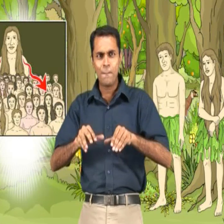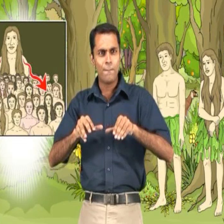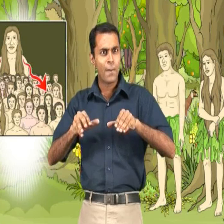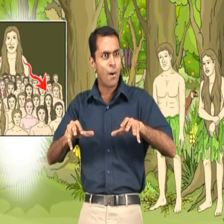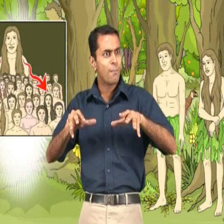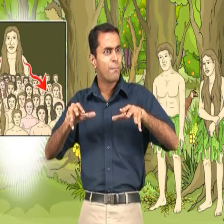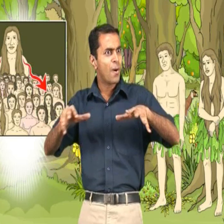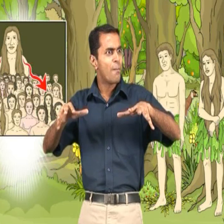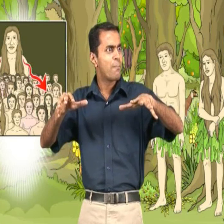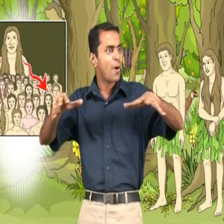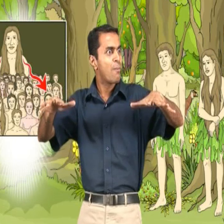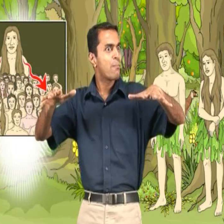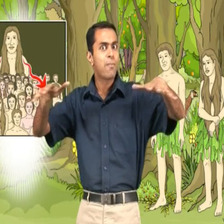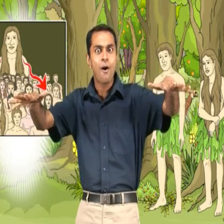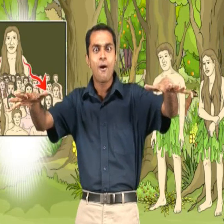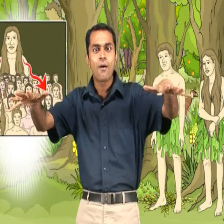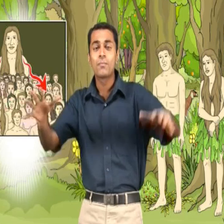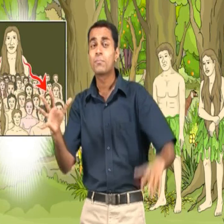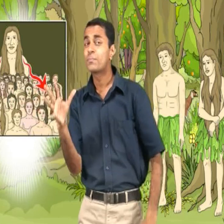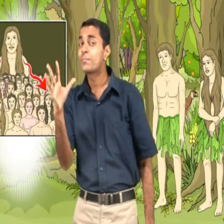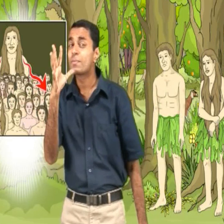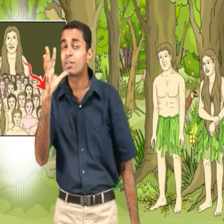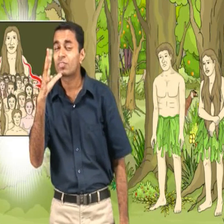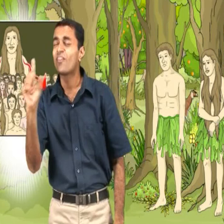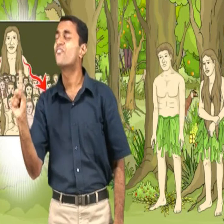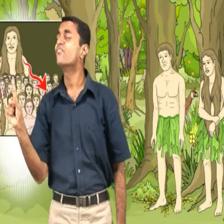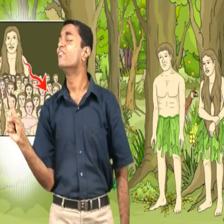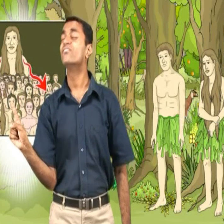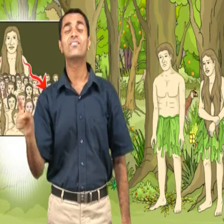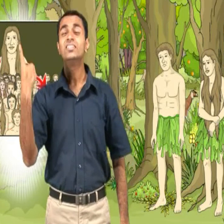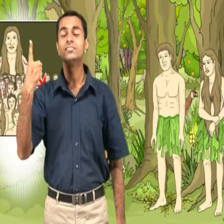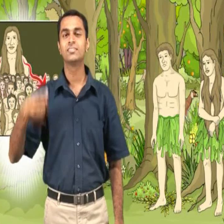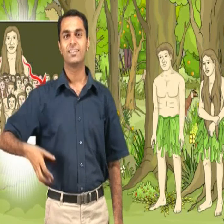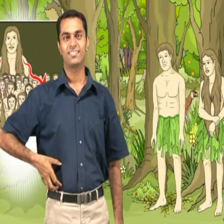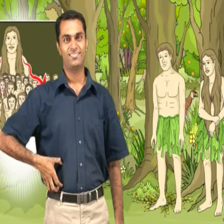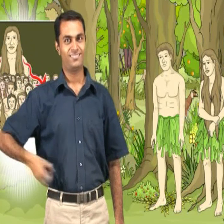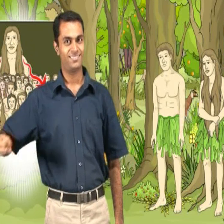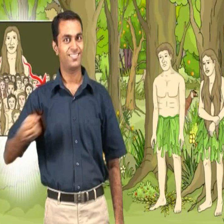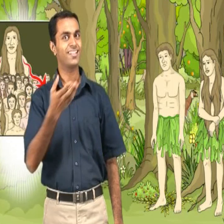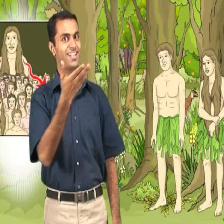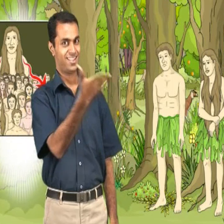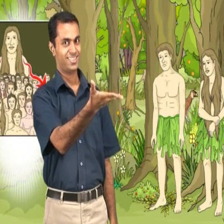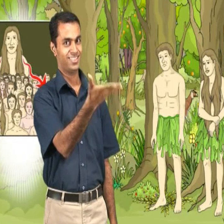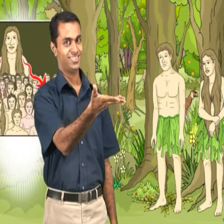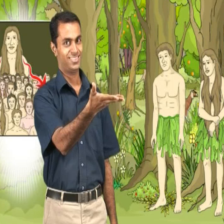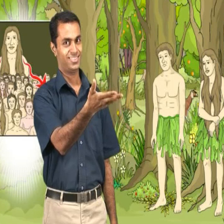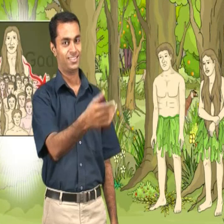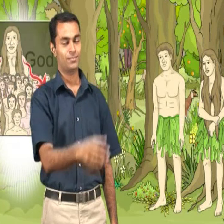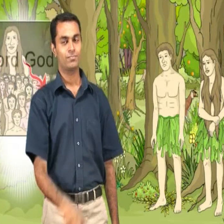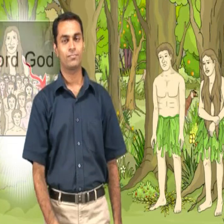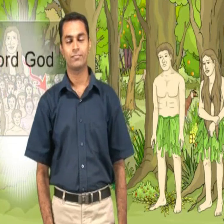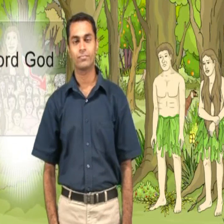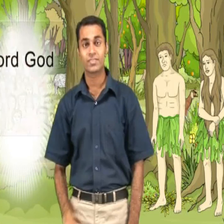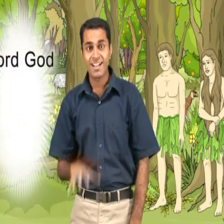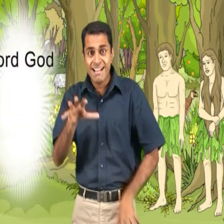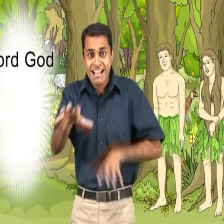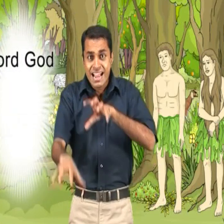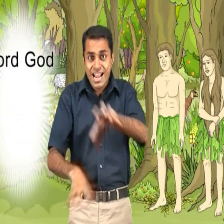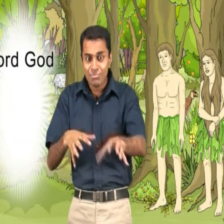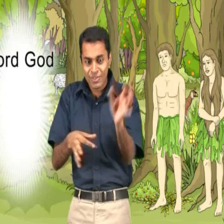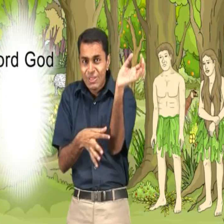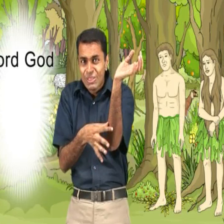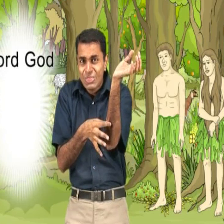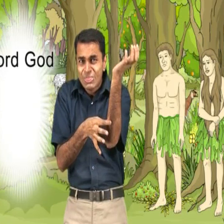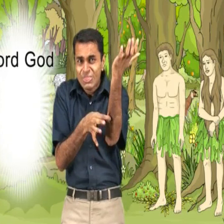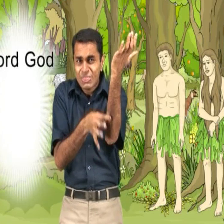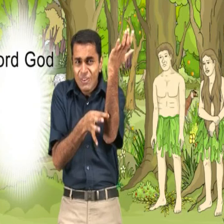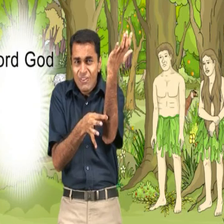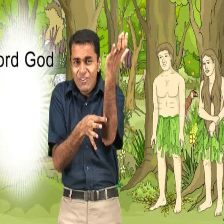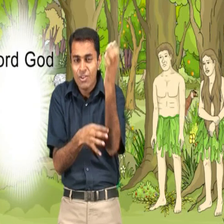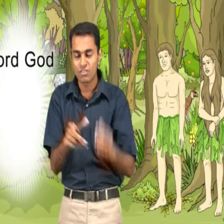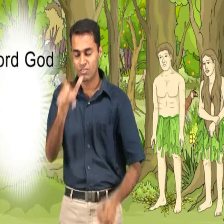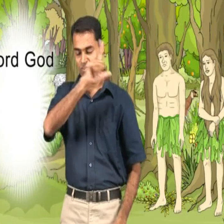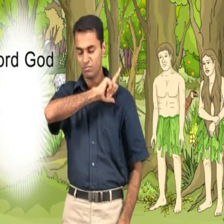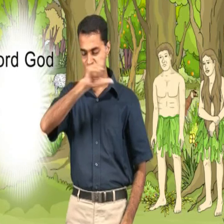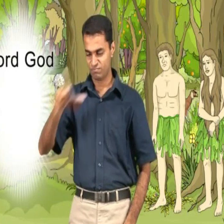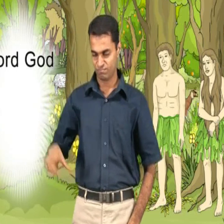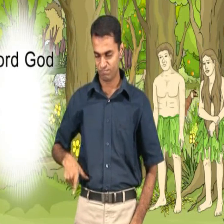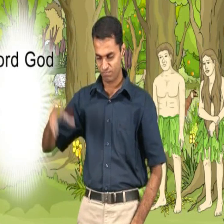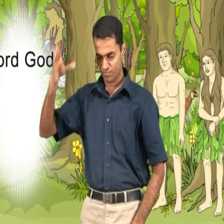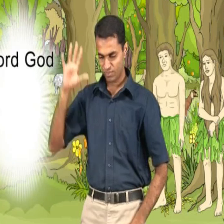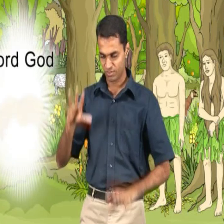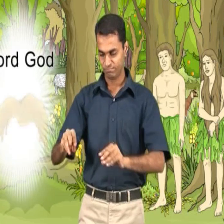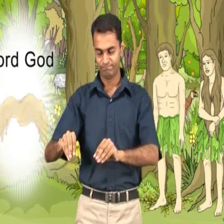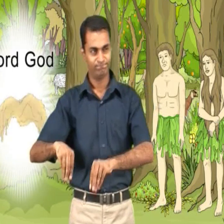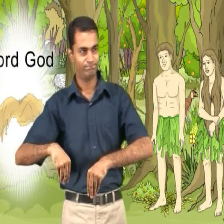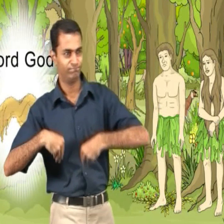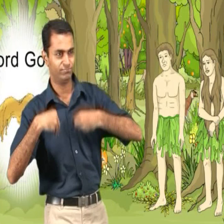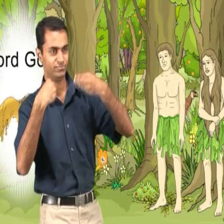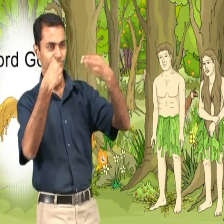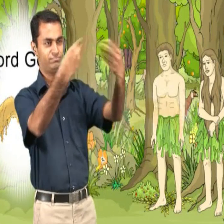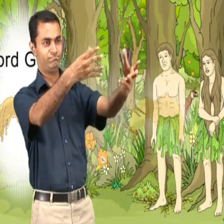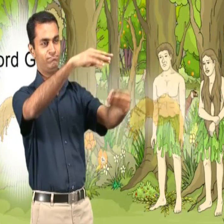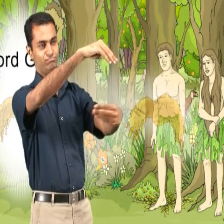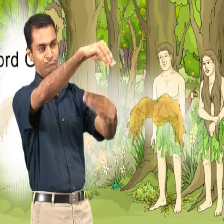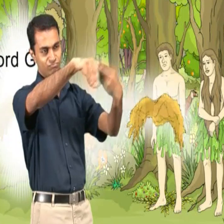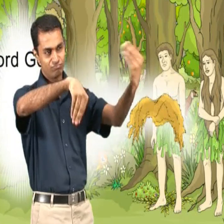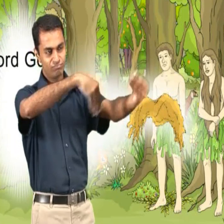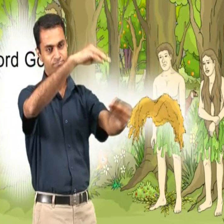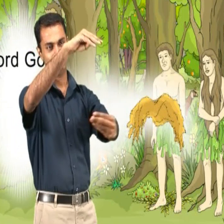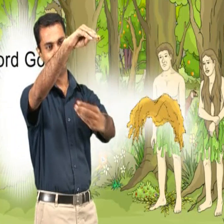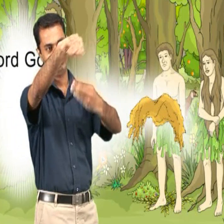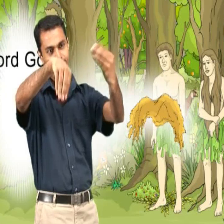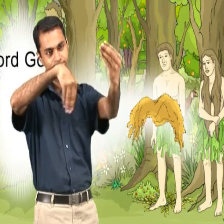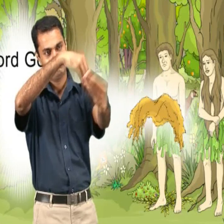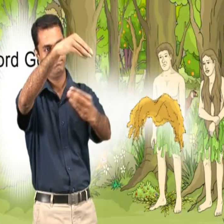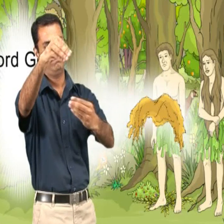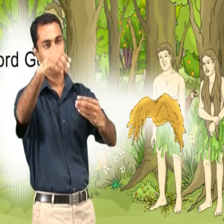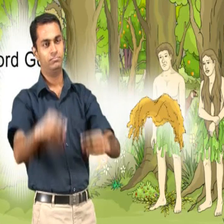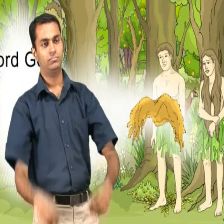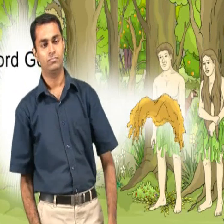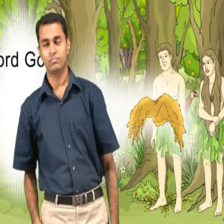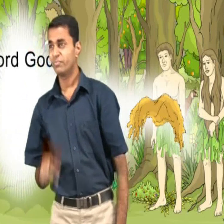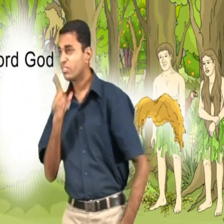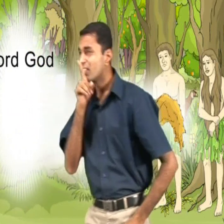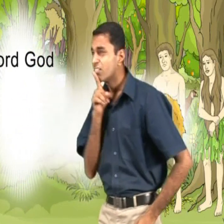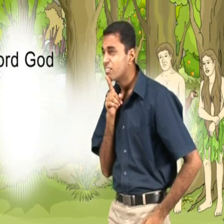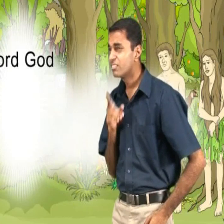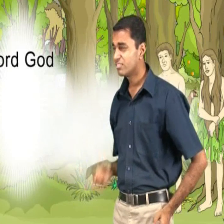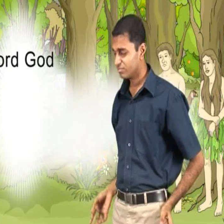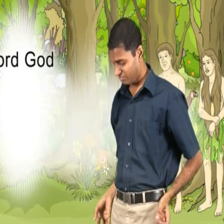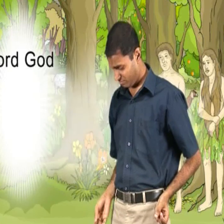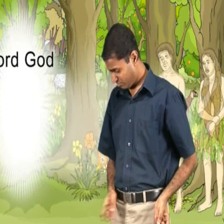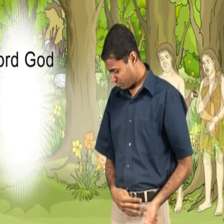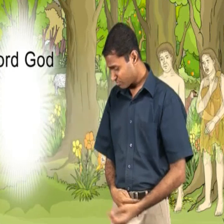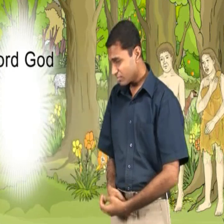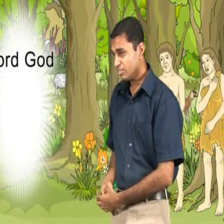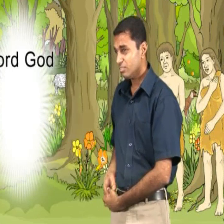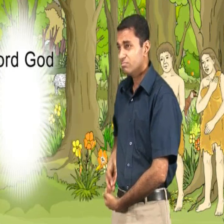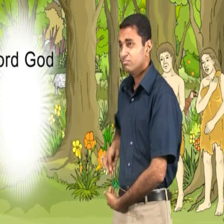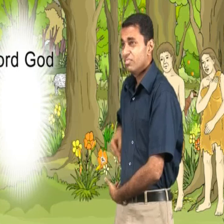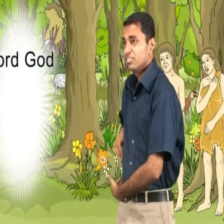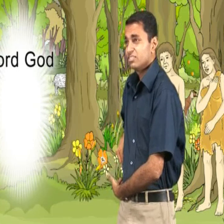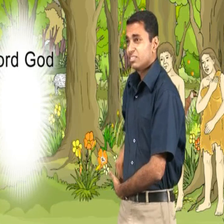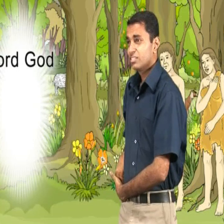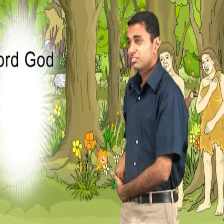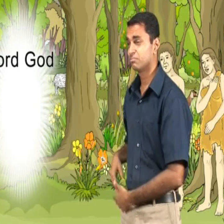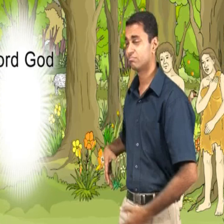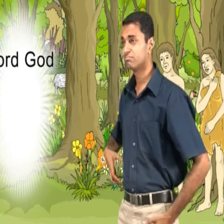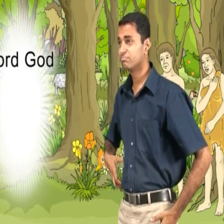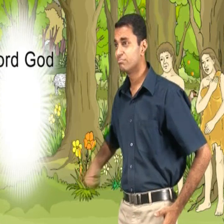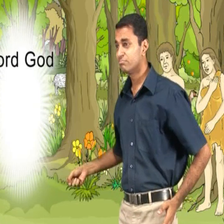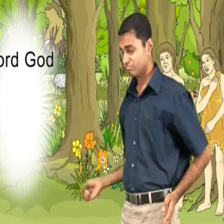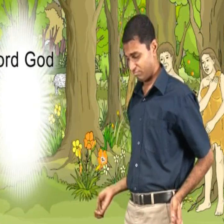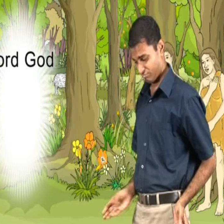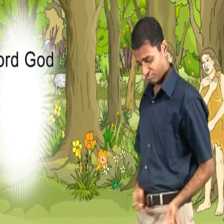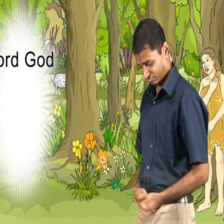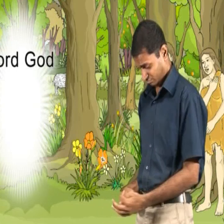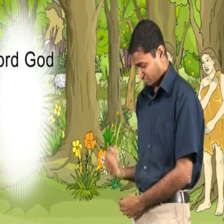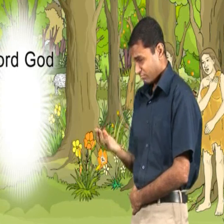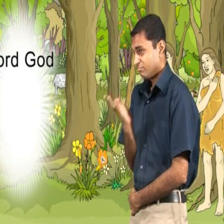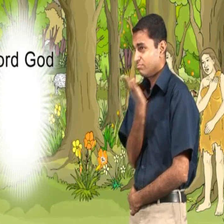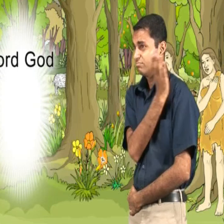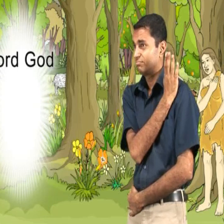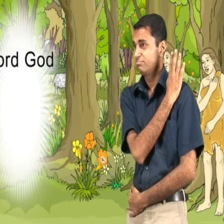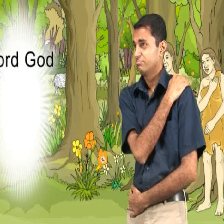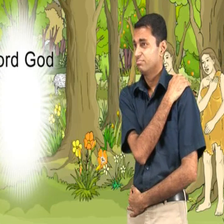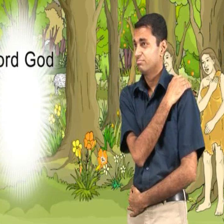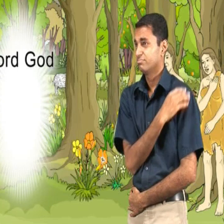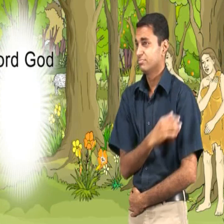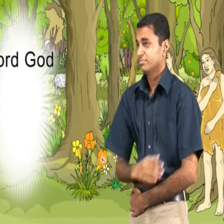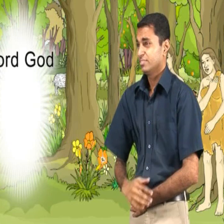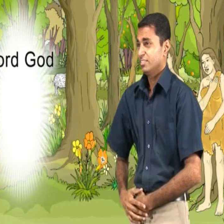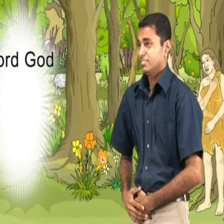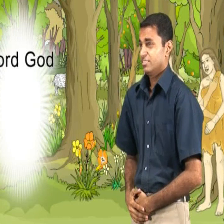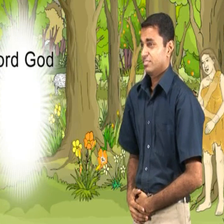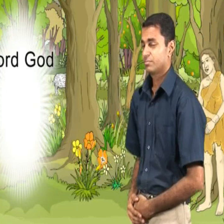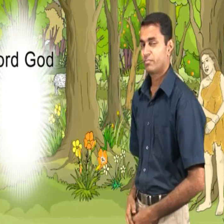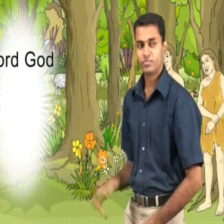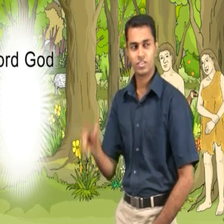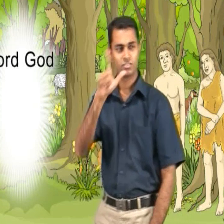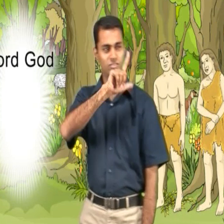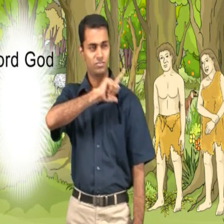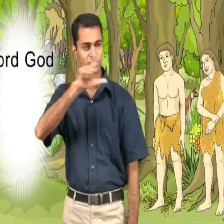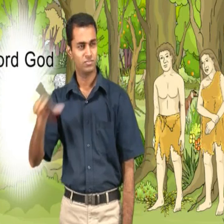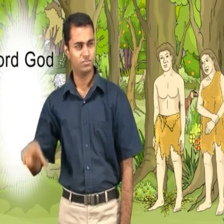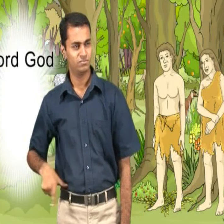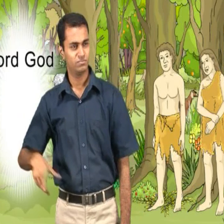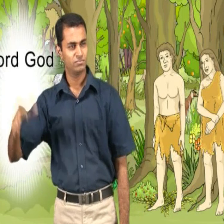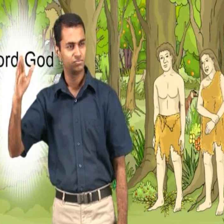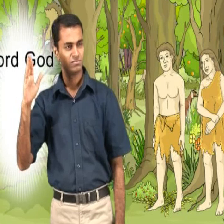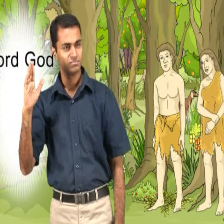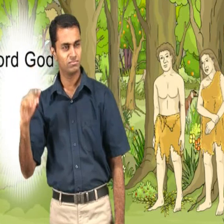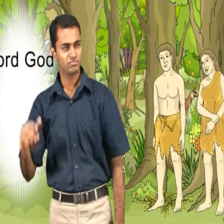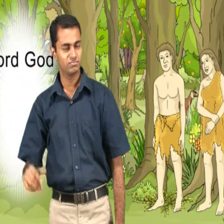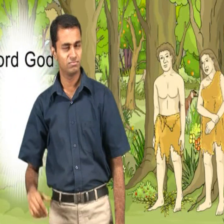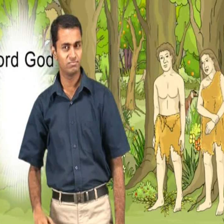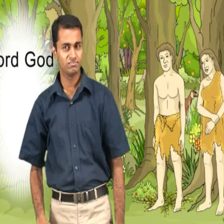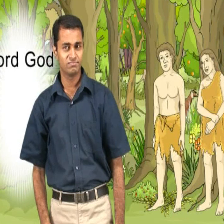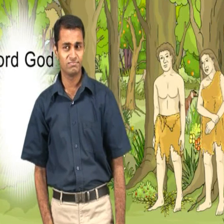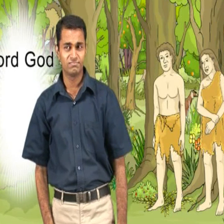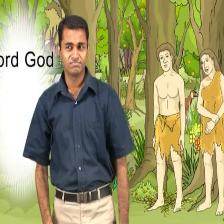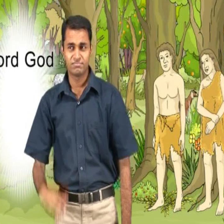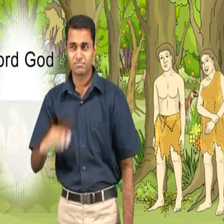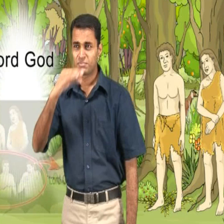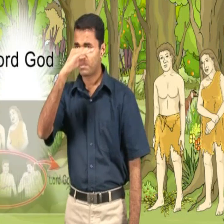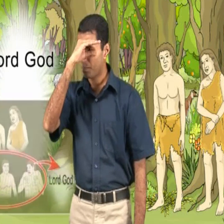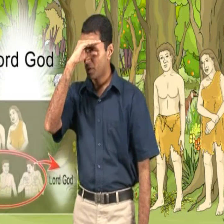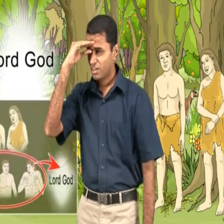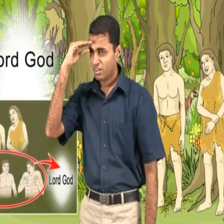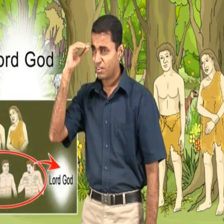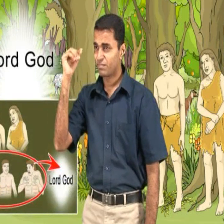And the LORD God made garments of skin for Adam and his wife, and He clothed them.